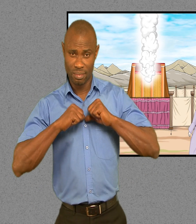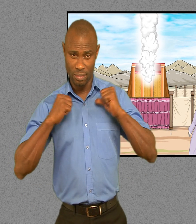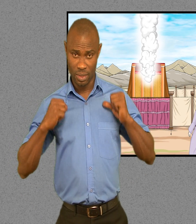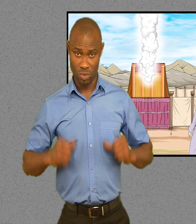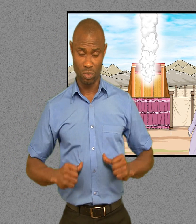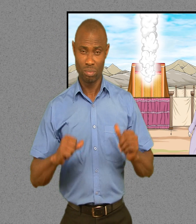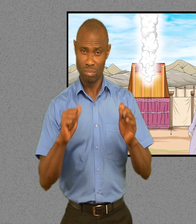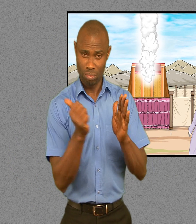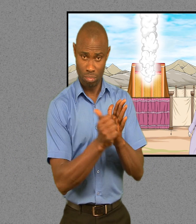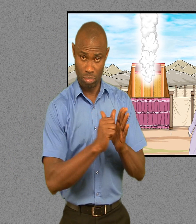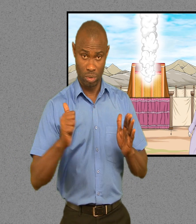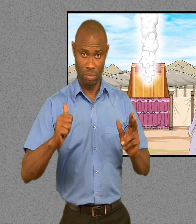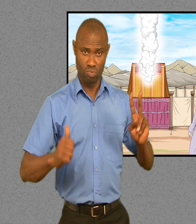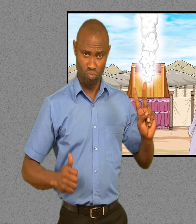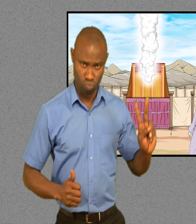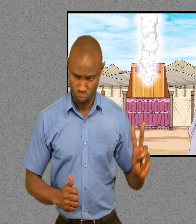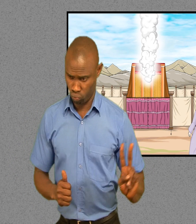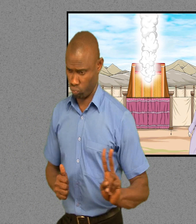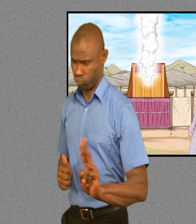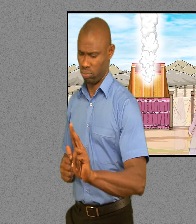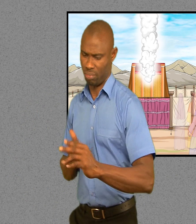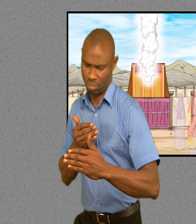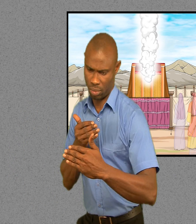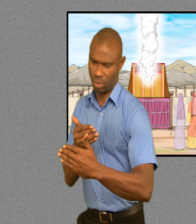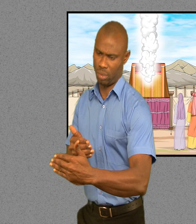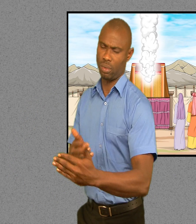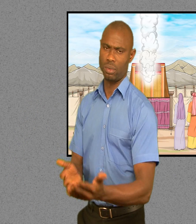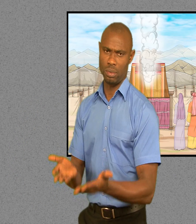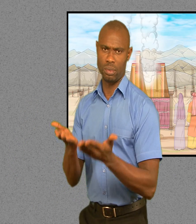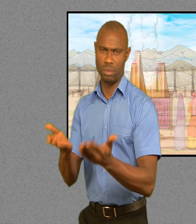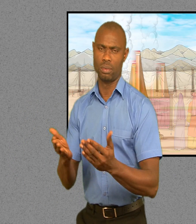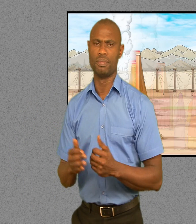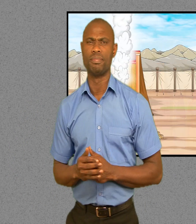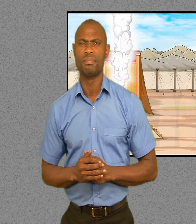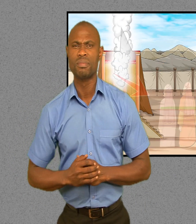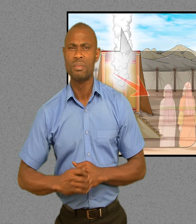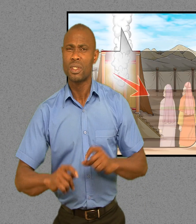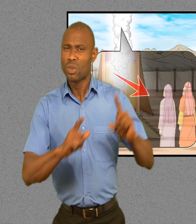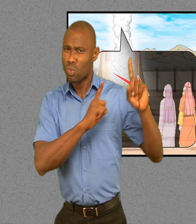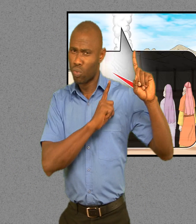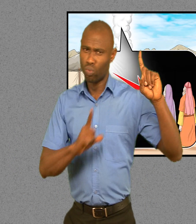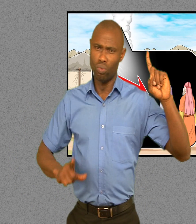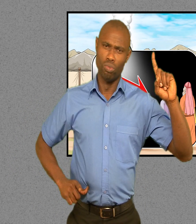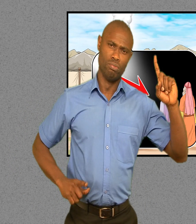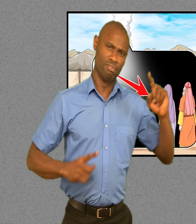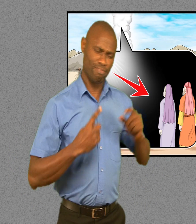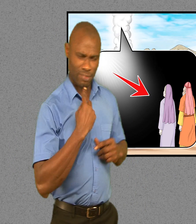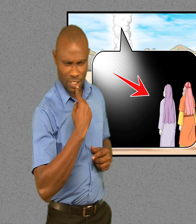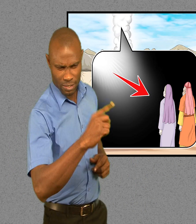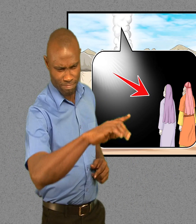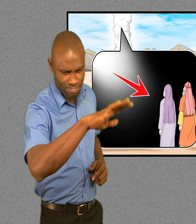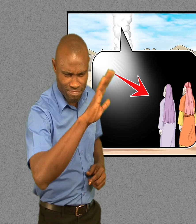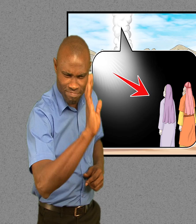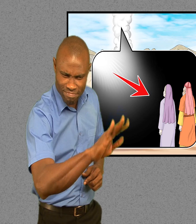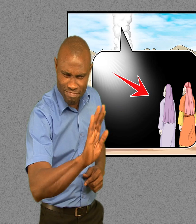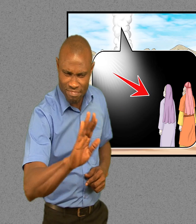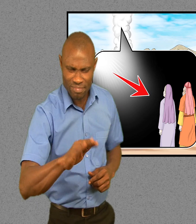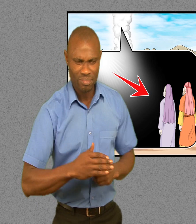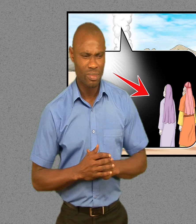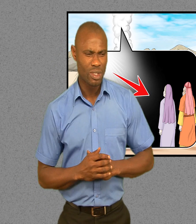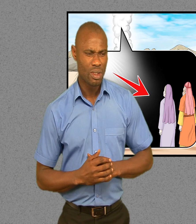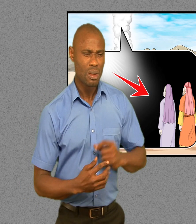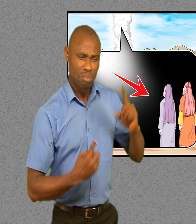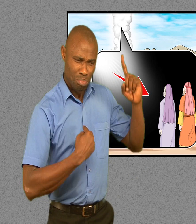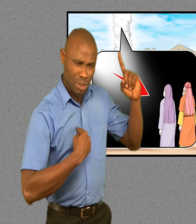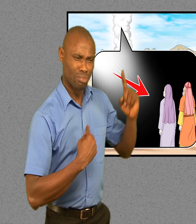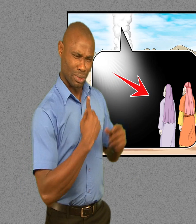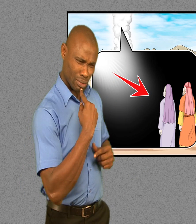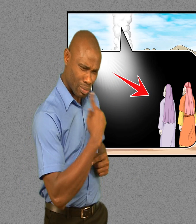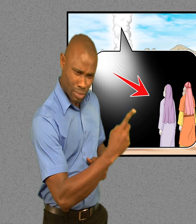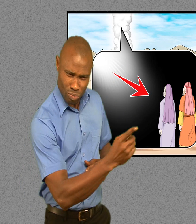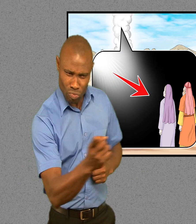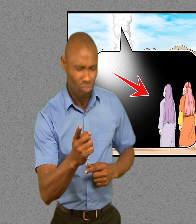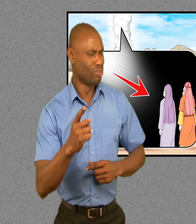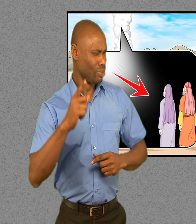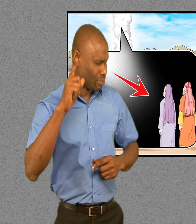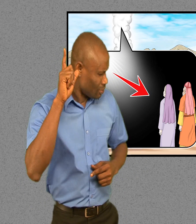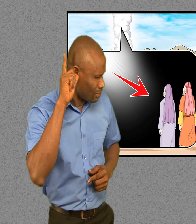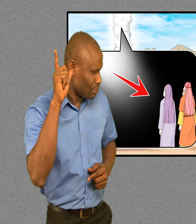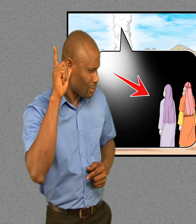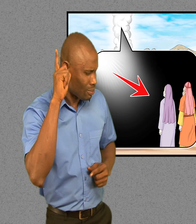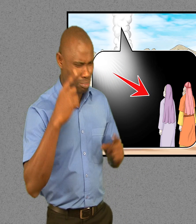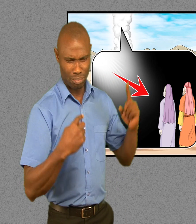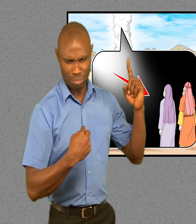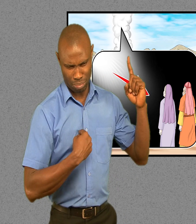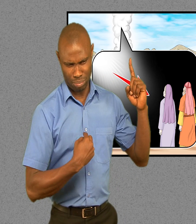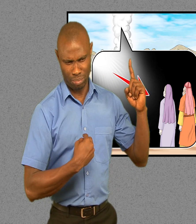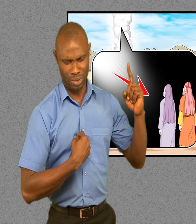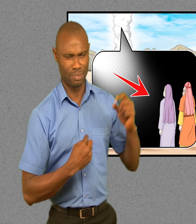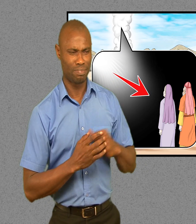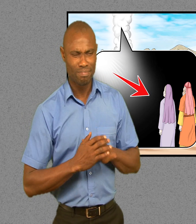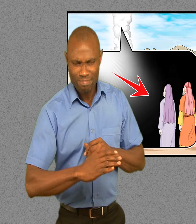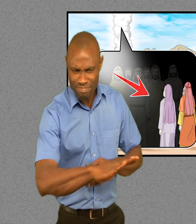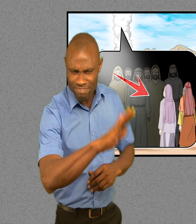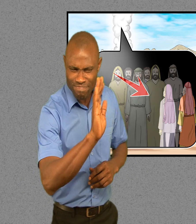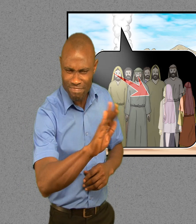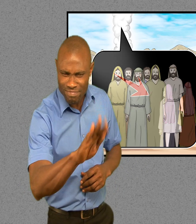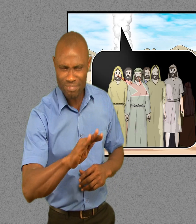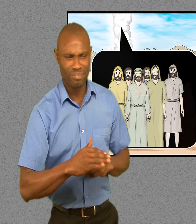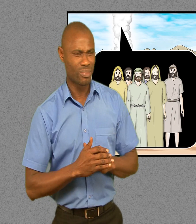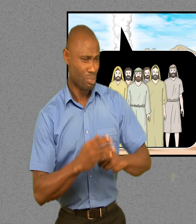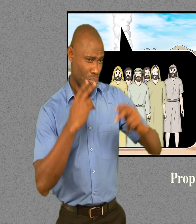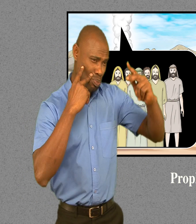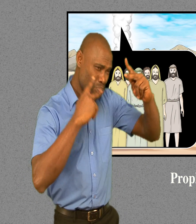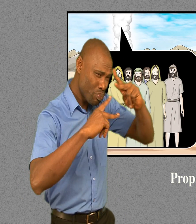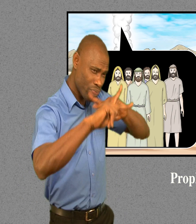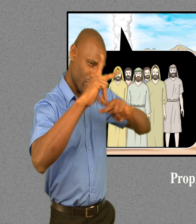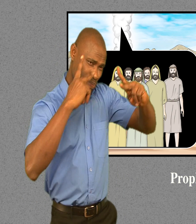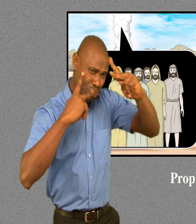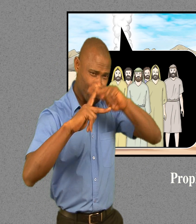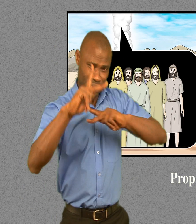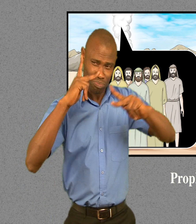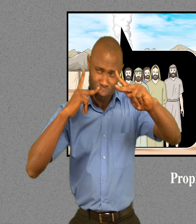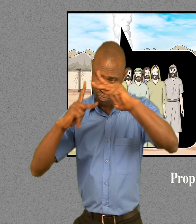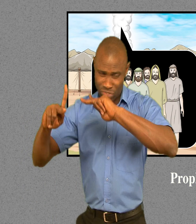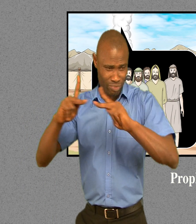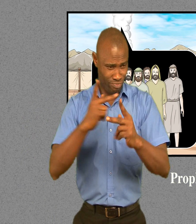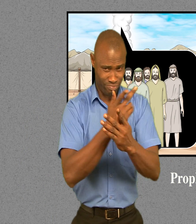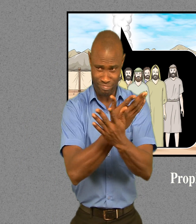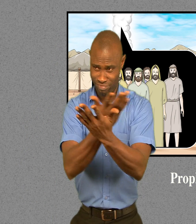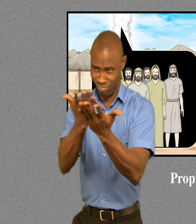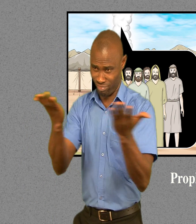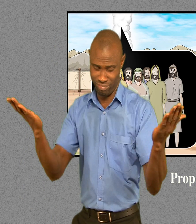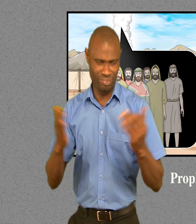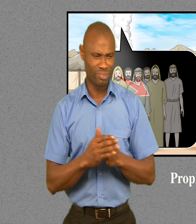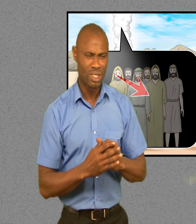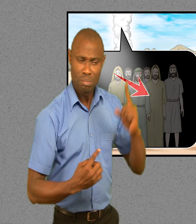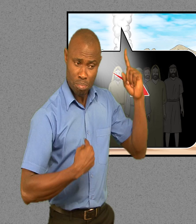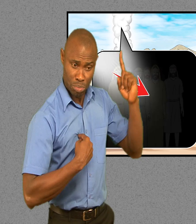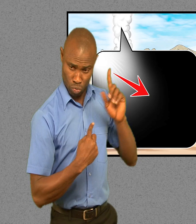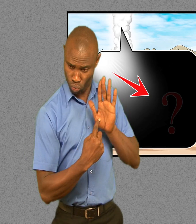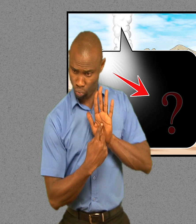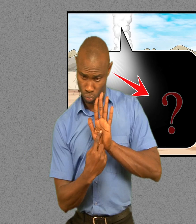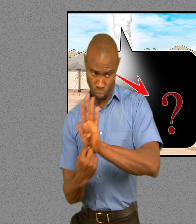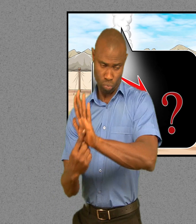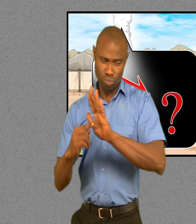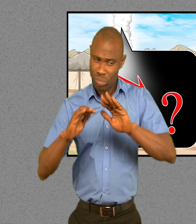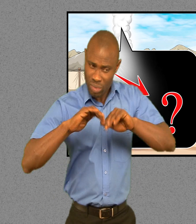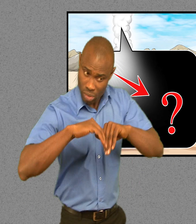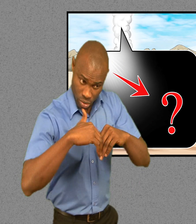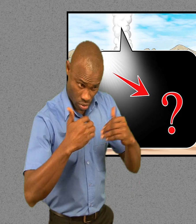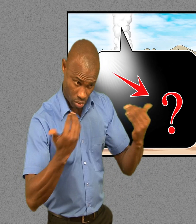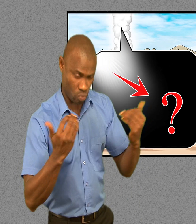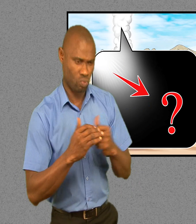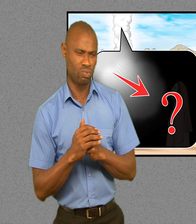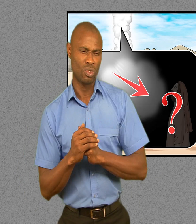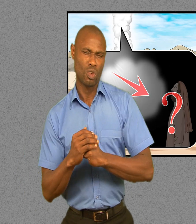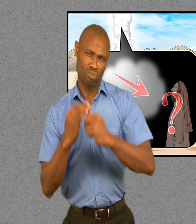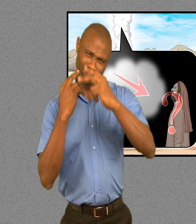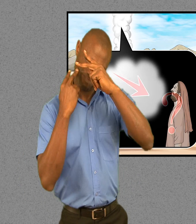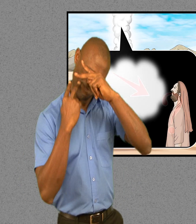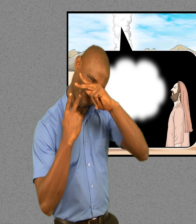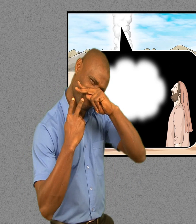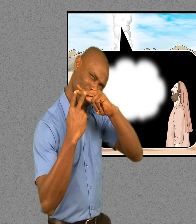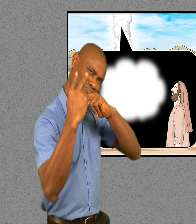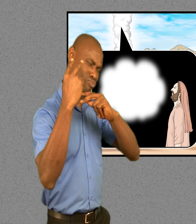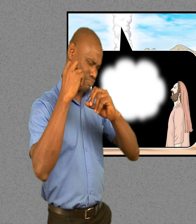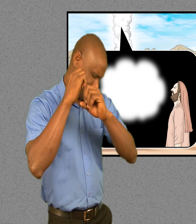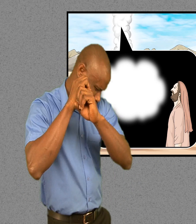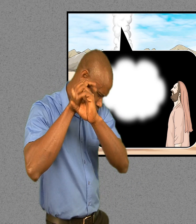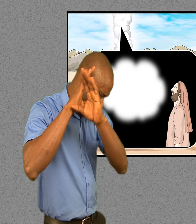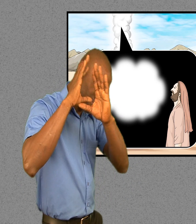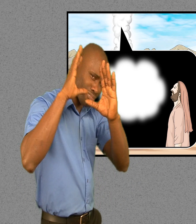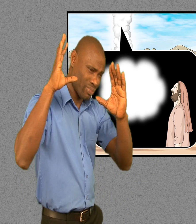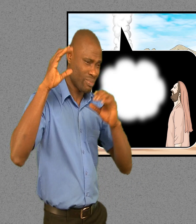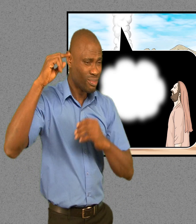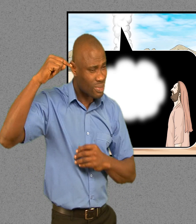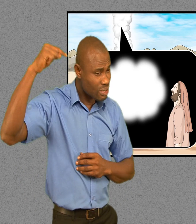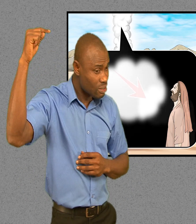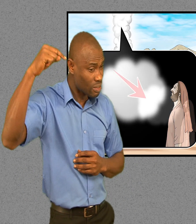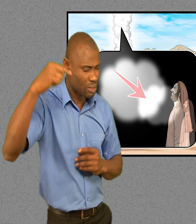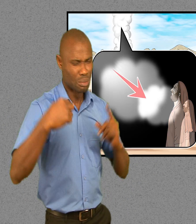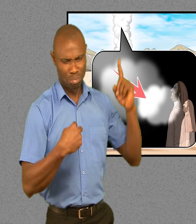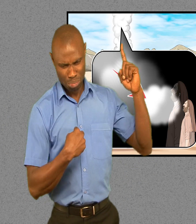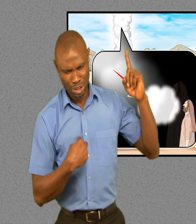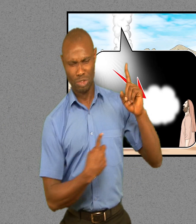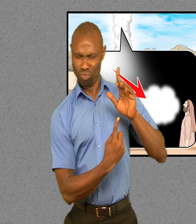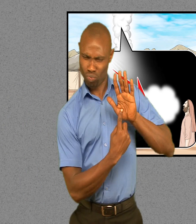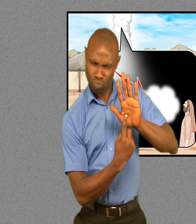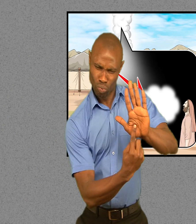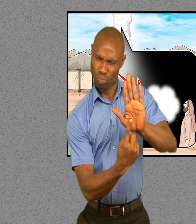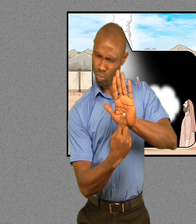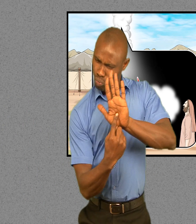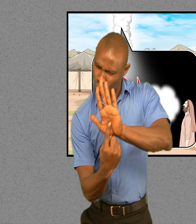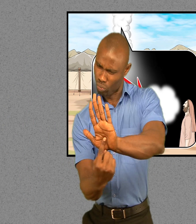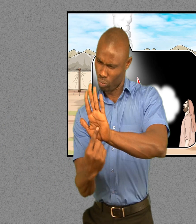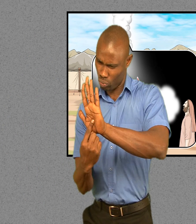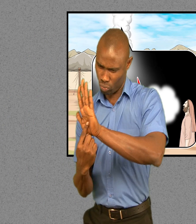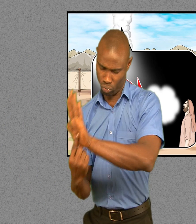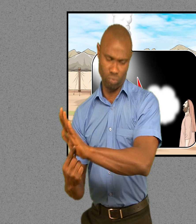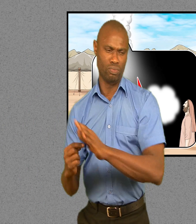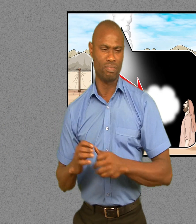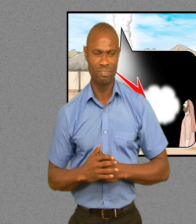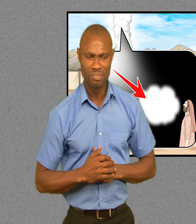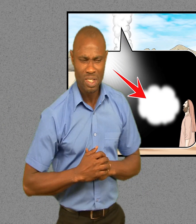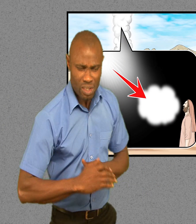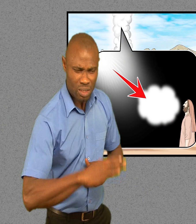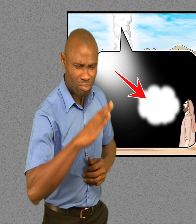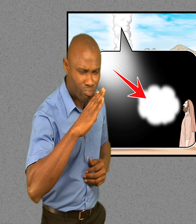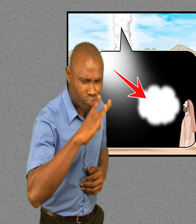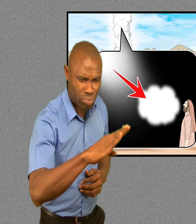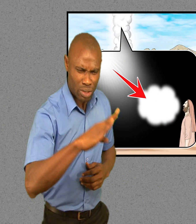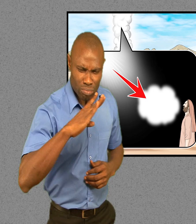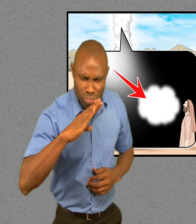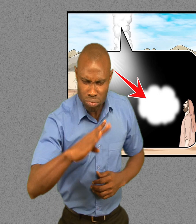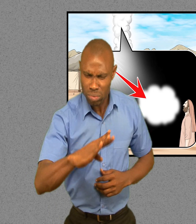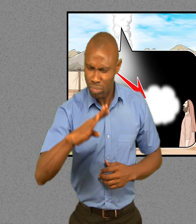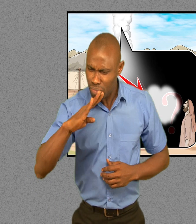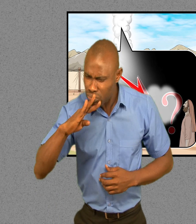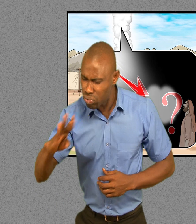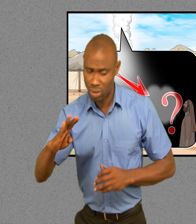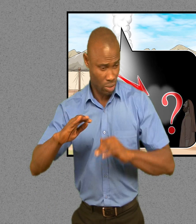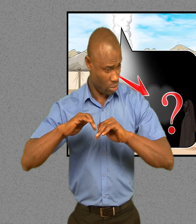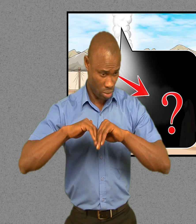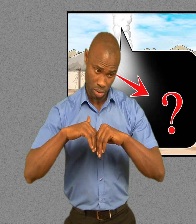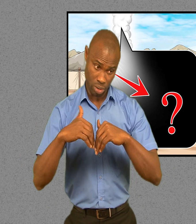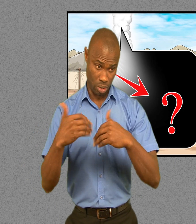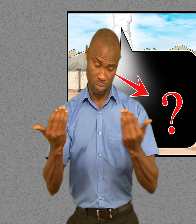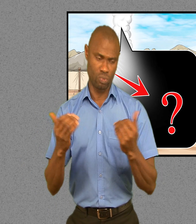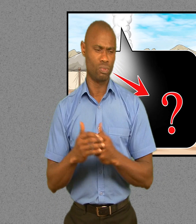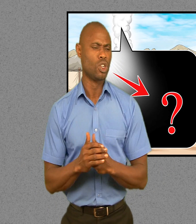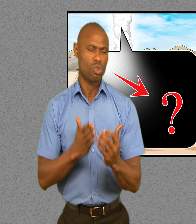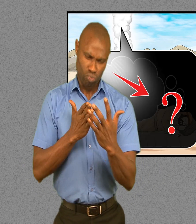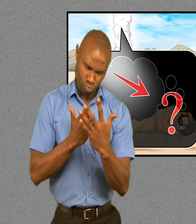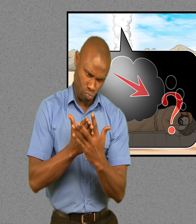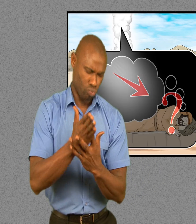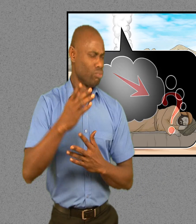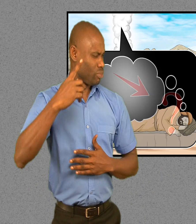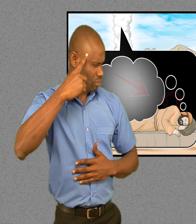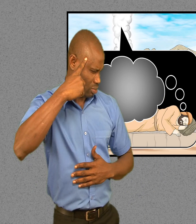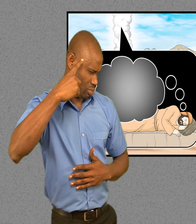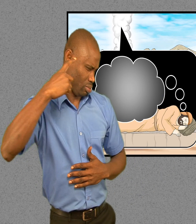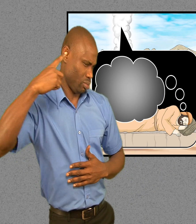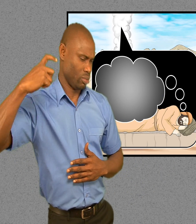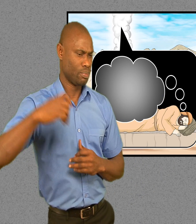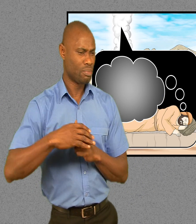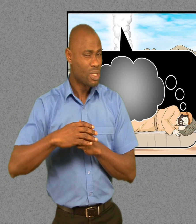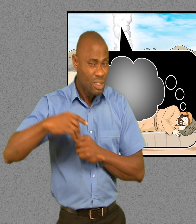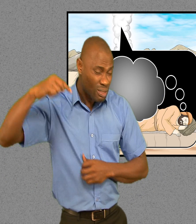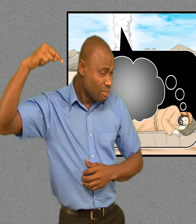When both of them had stepped forward, He said, “Hear now My words: If there is a prophet among you, I, the LORD, will reveal Myself to him in a vision;